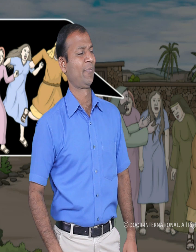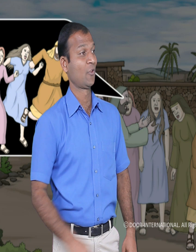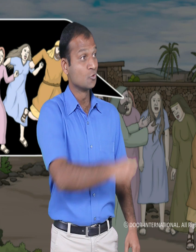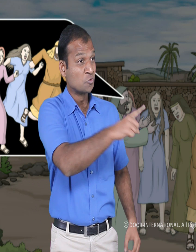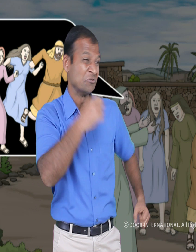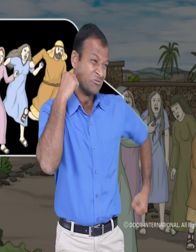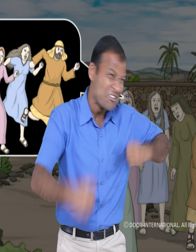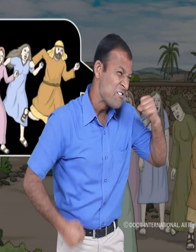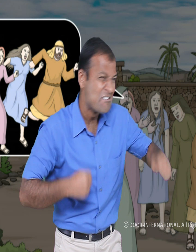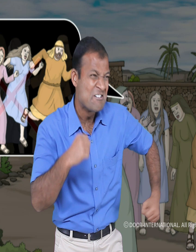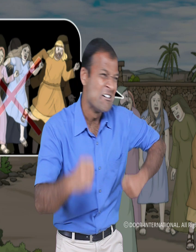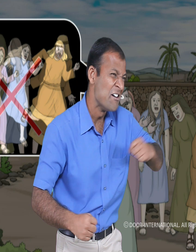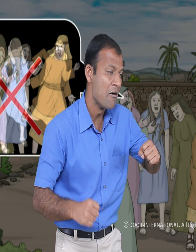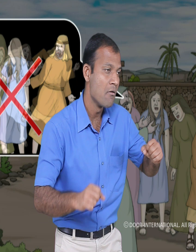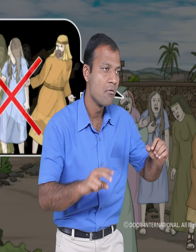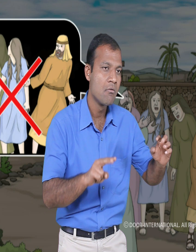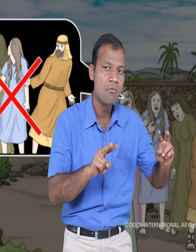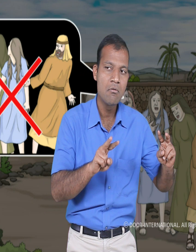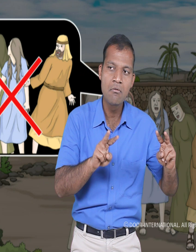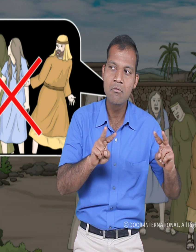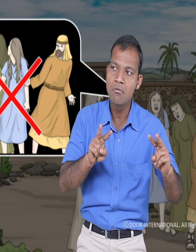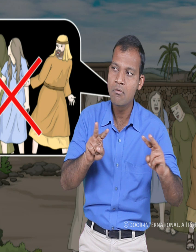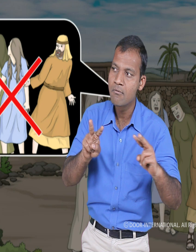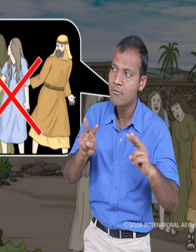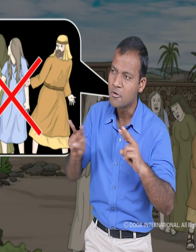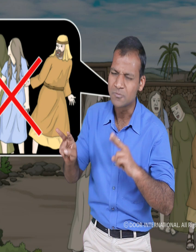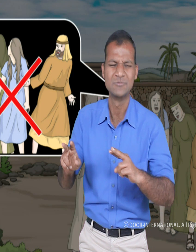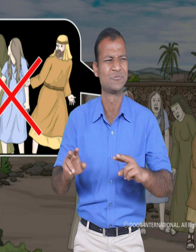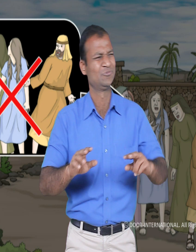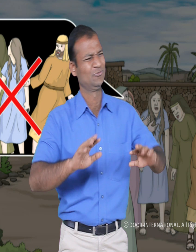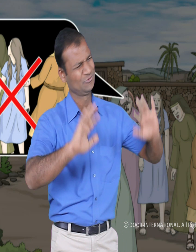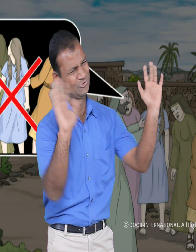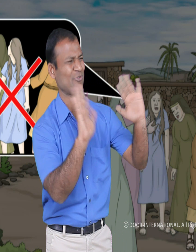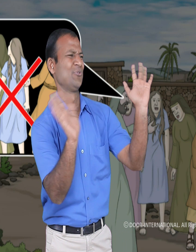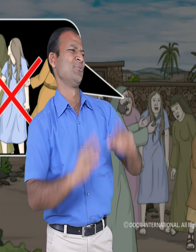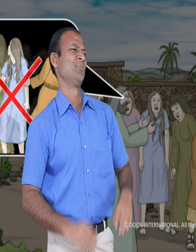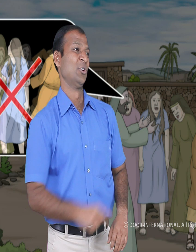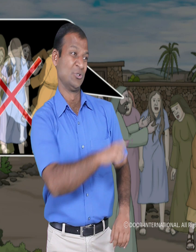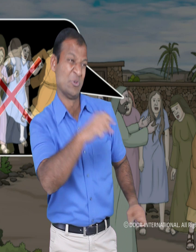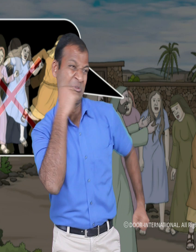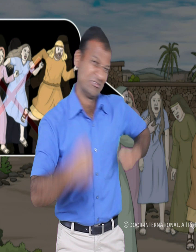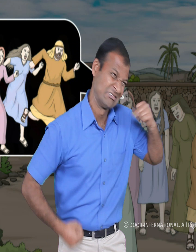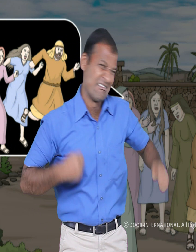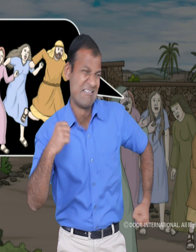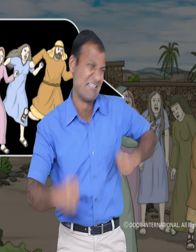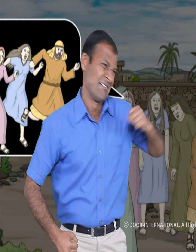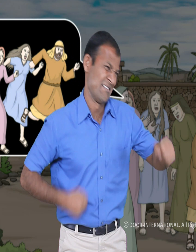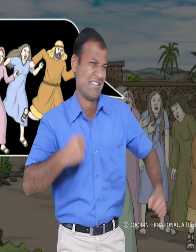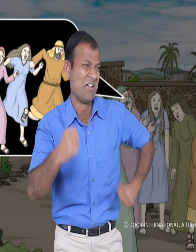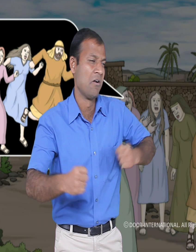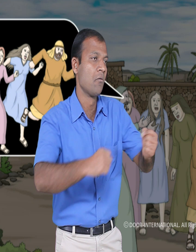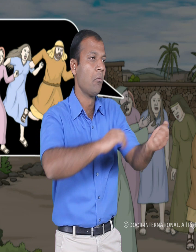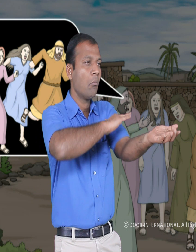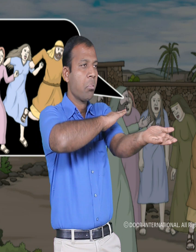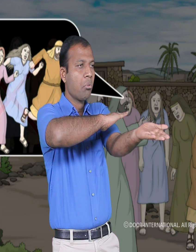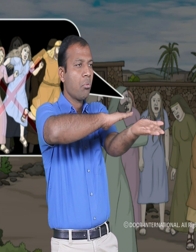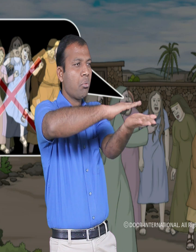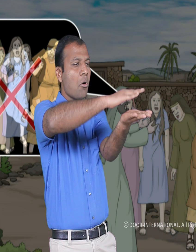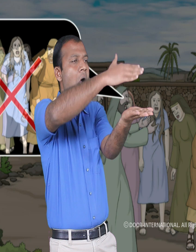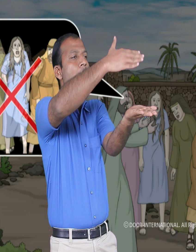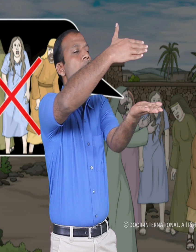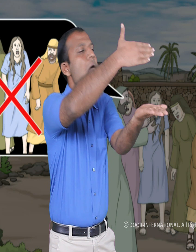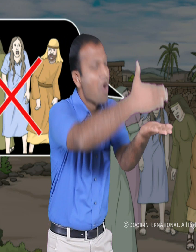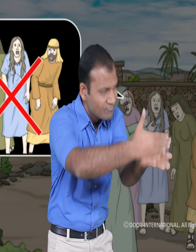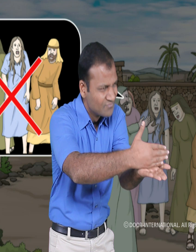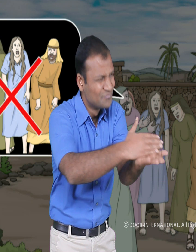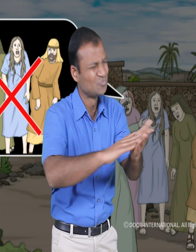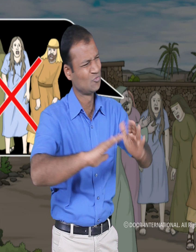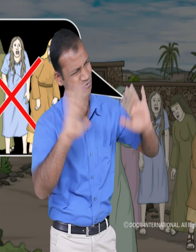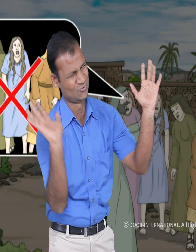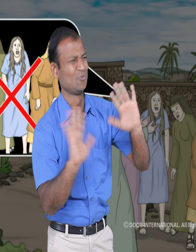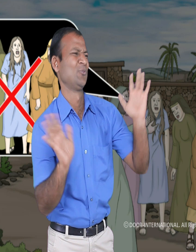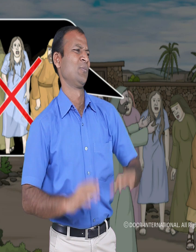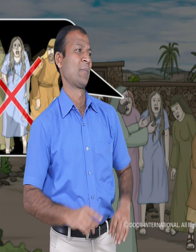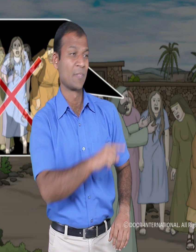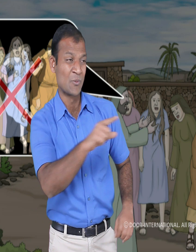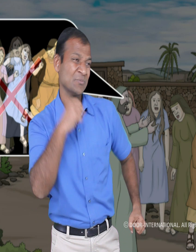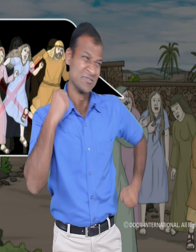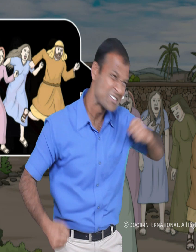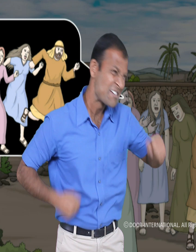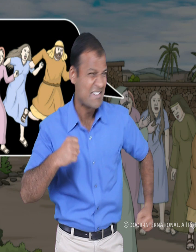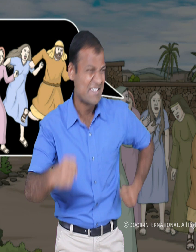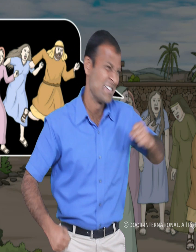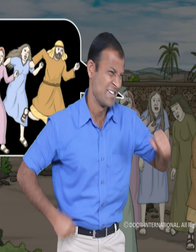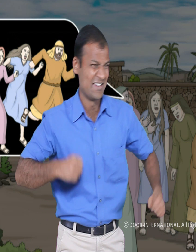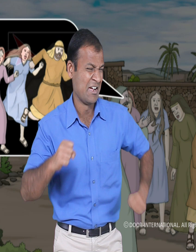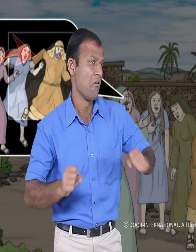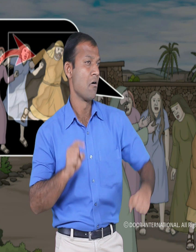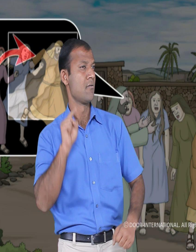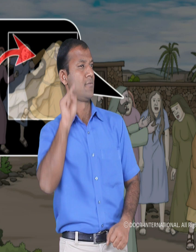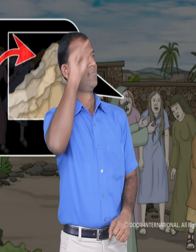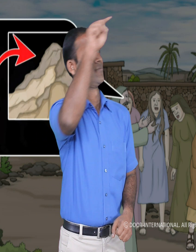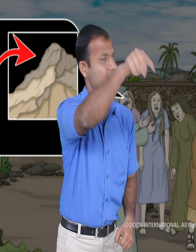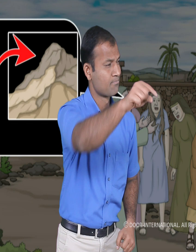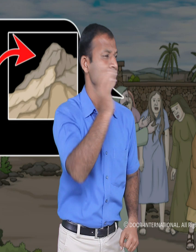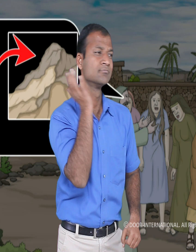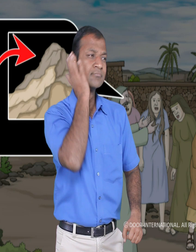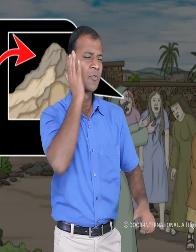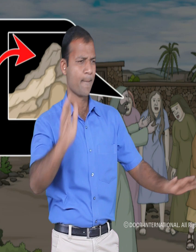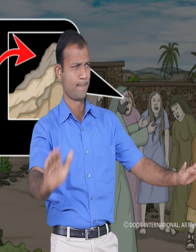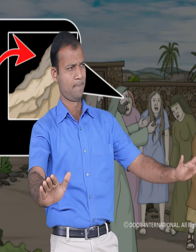Do not look back, and do not stop anywhere on the plain!